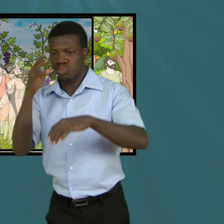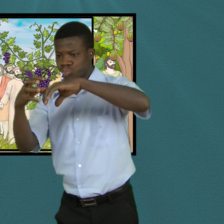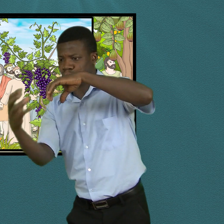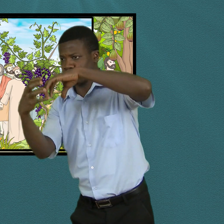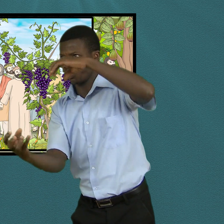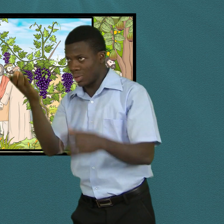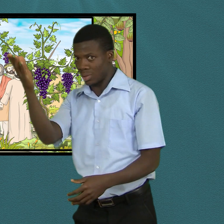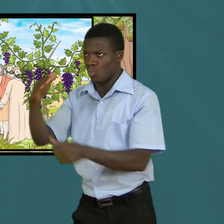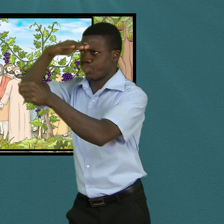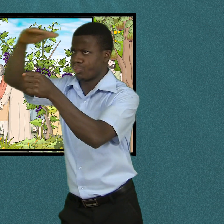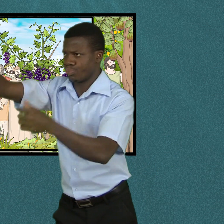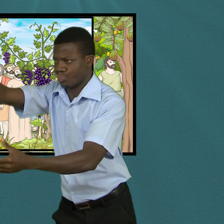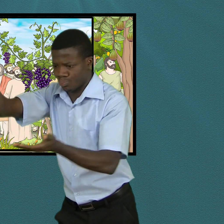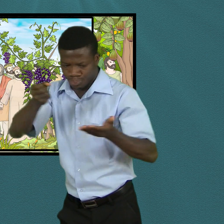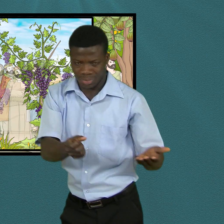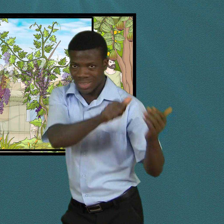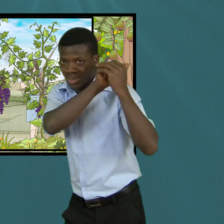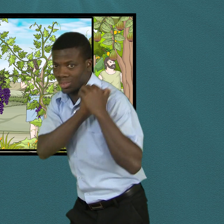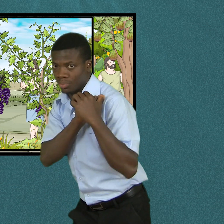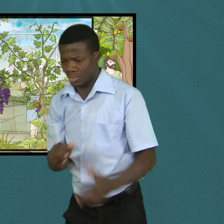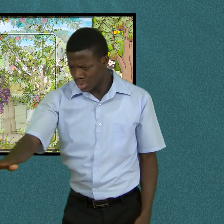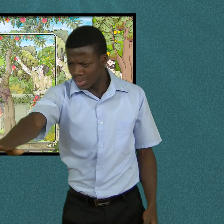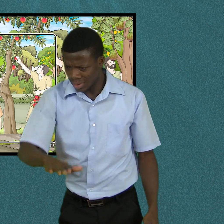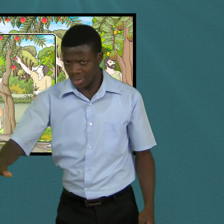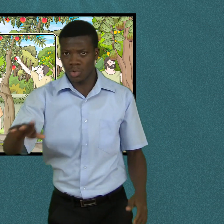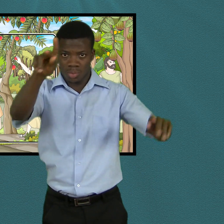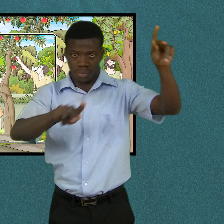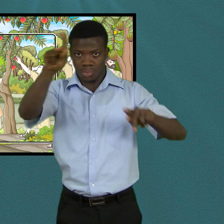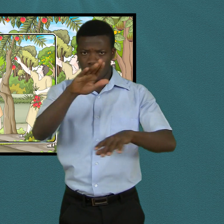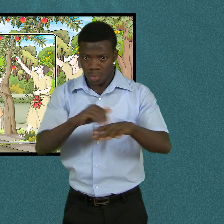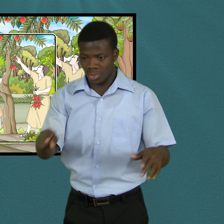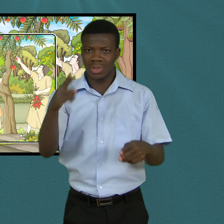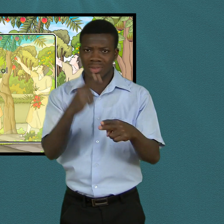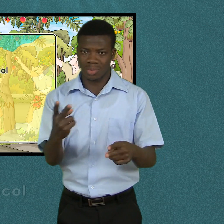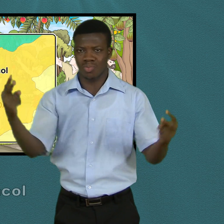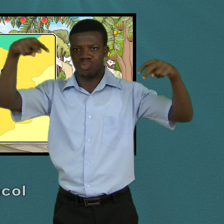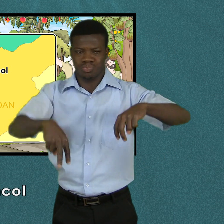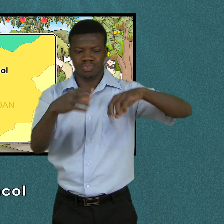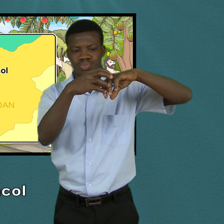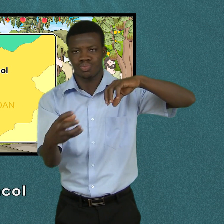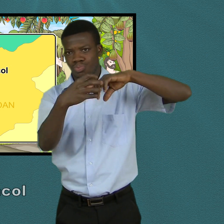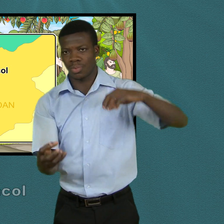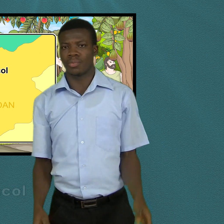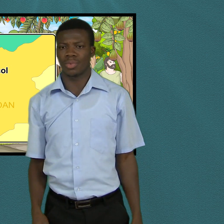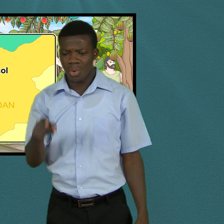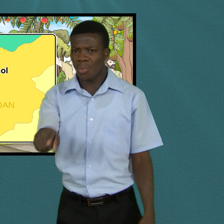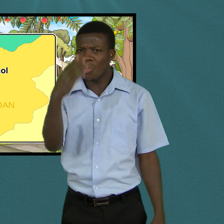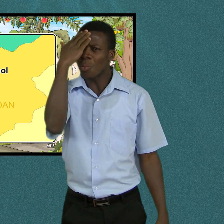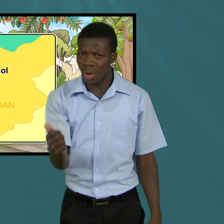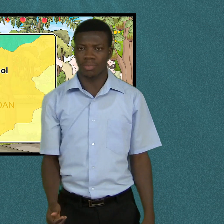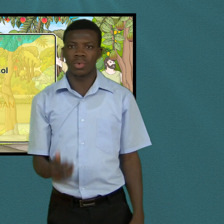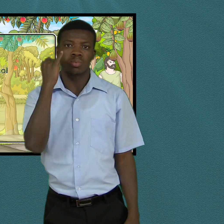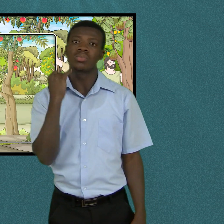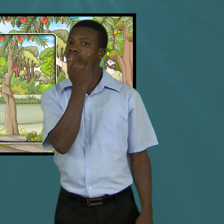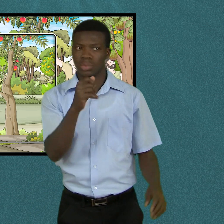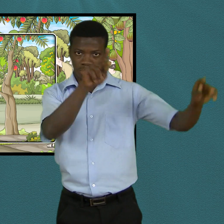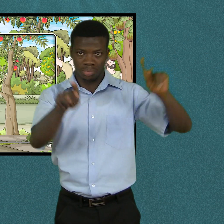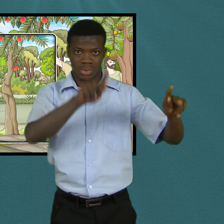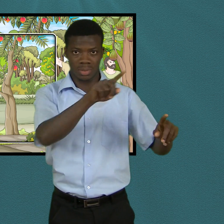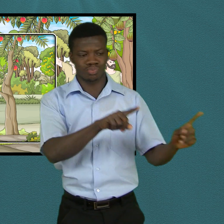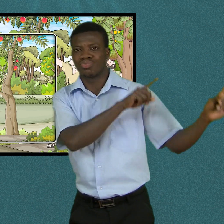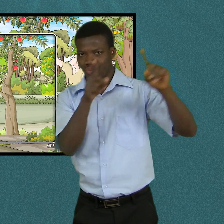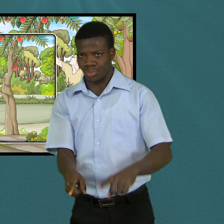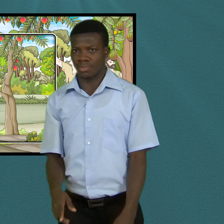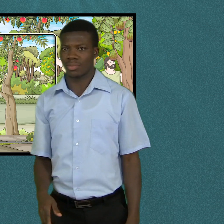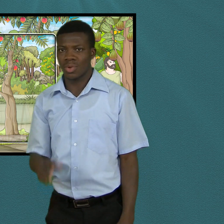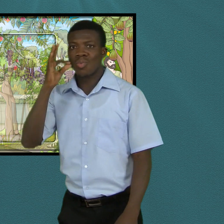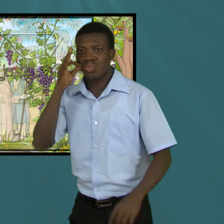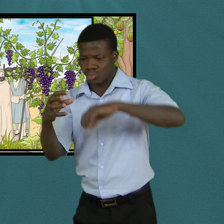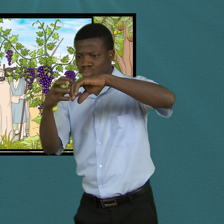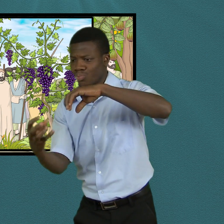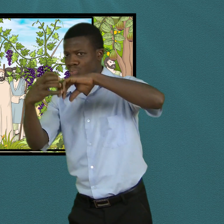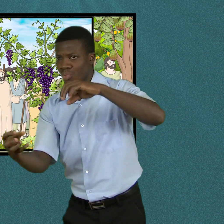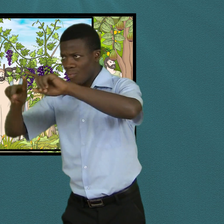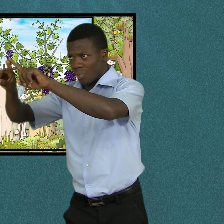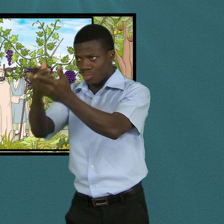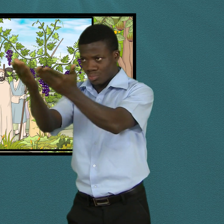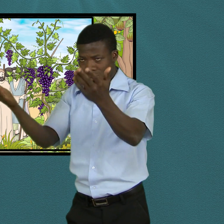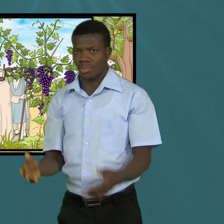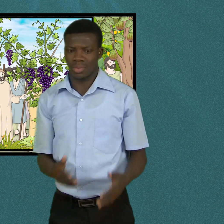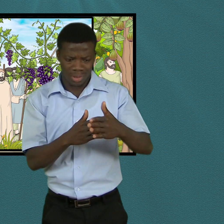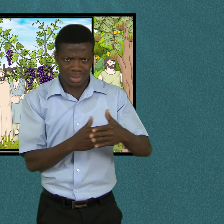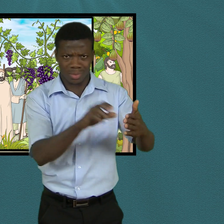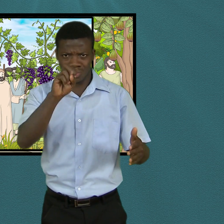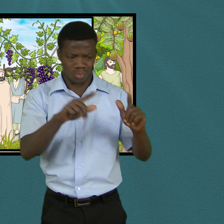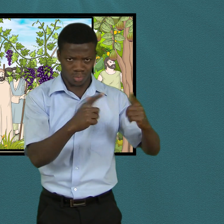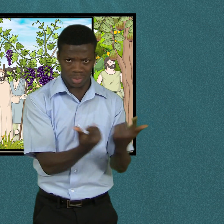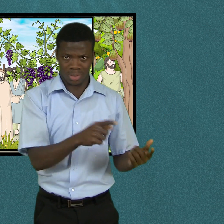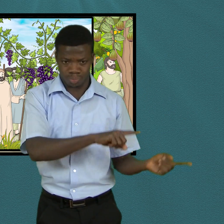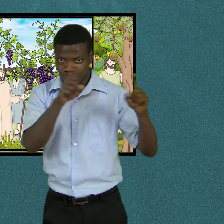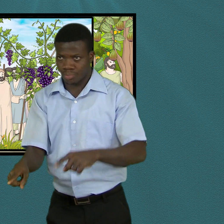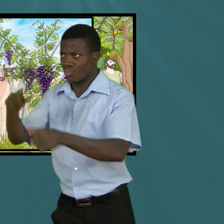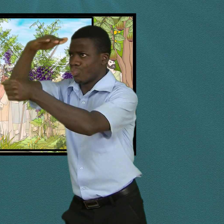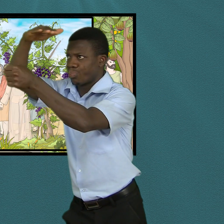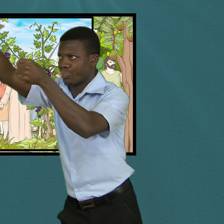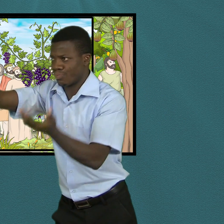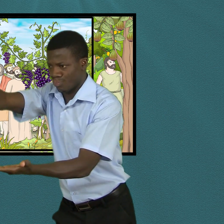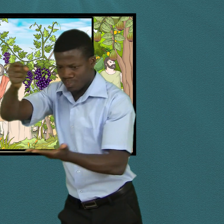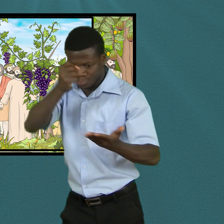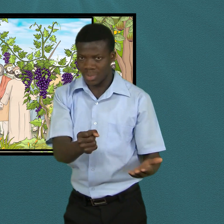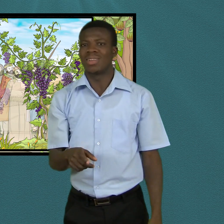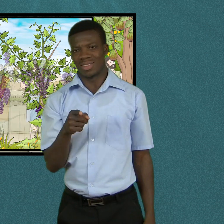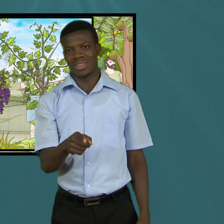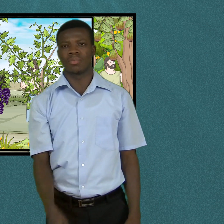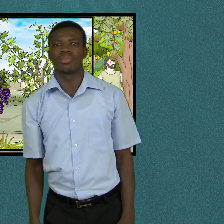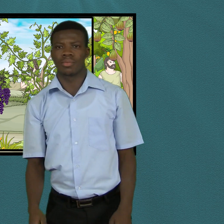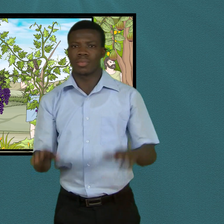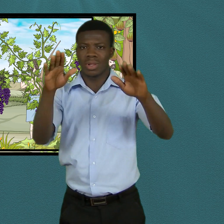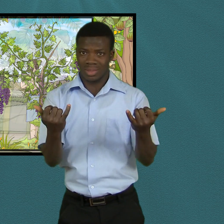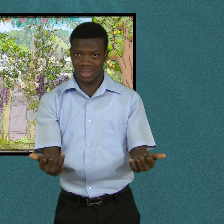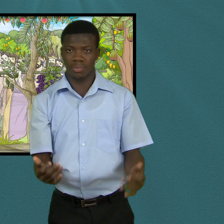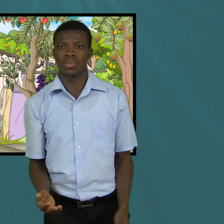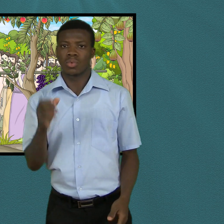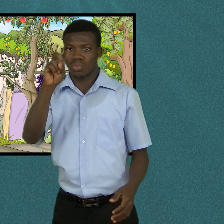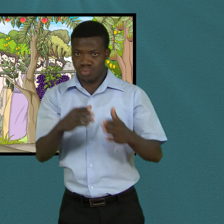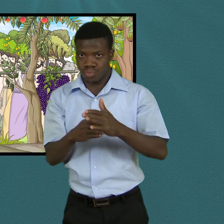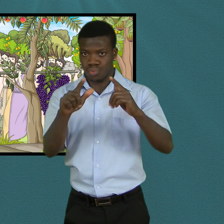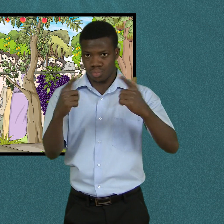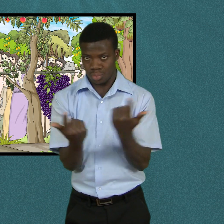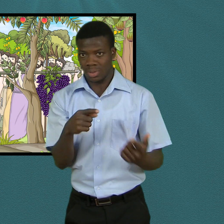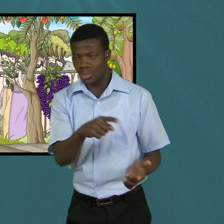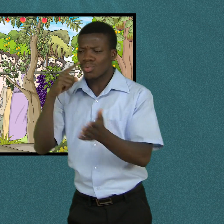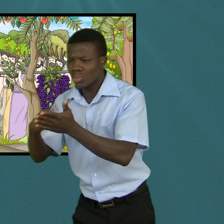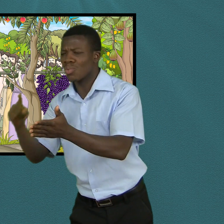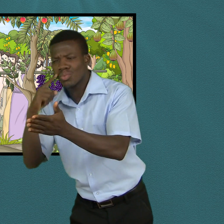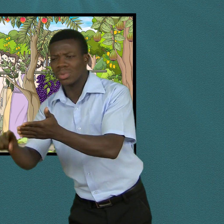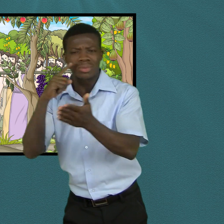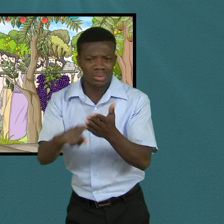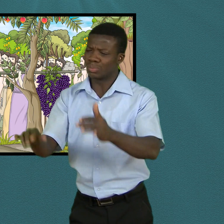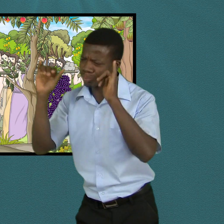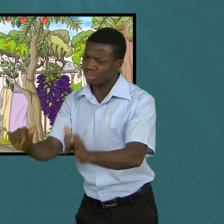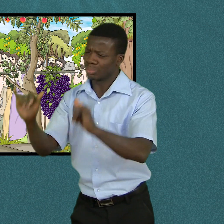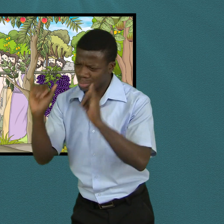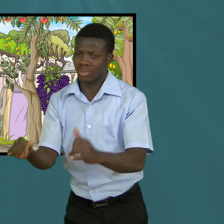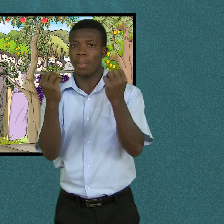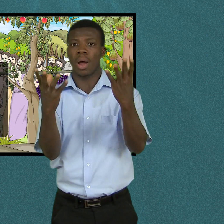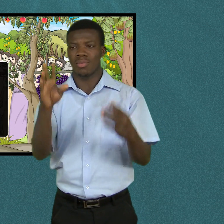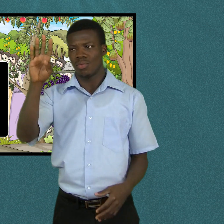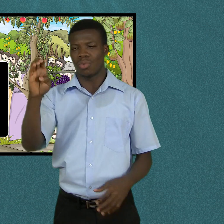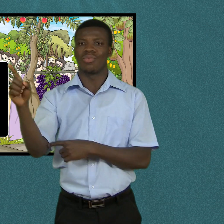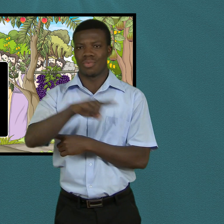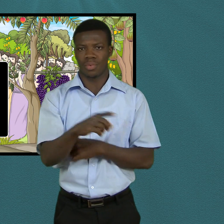Because of the cluster of grapes the Israelites cut there, that place was called the Valley of Eshcol.